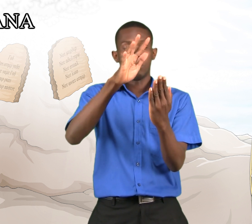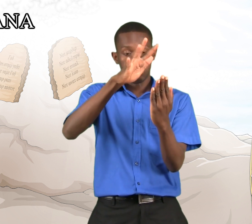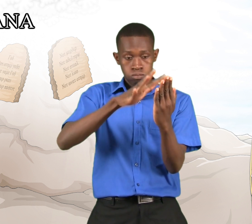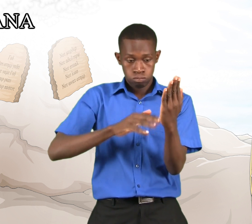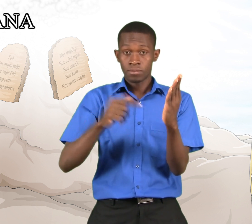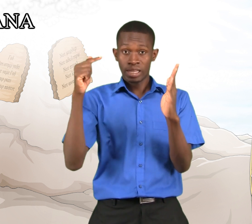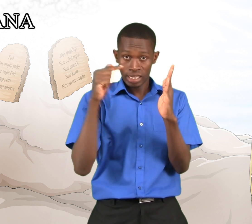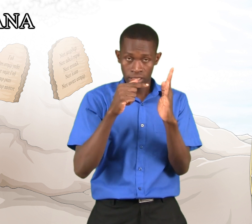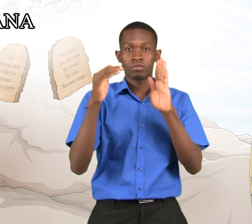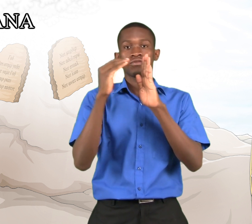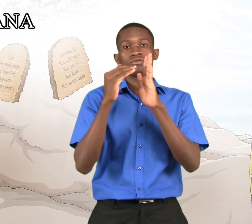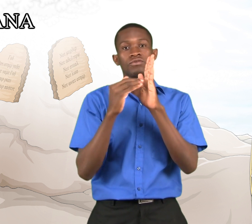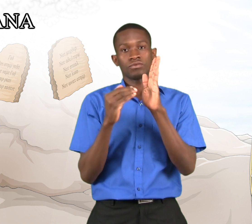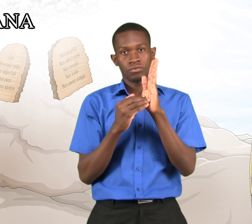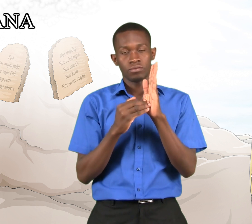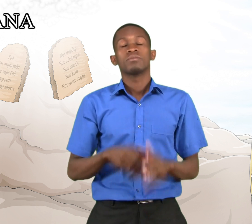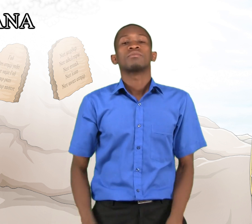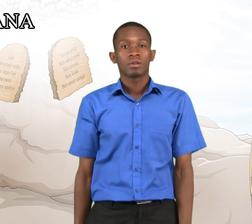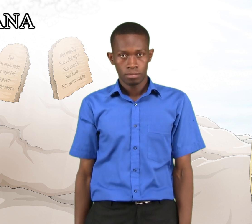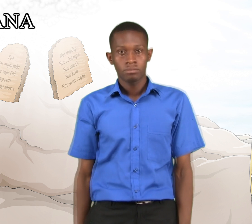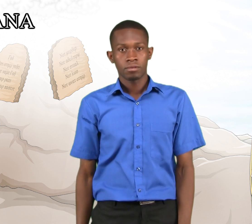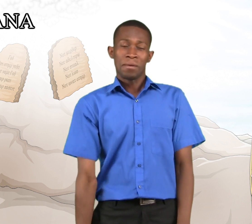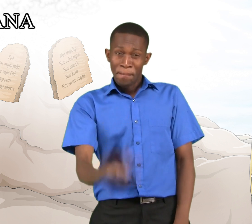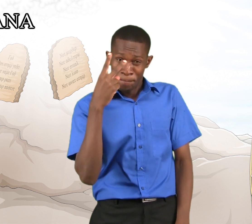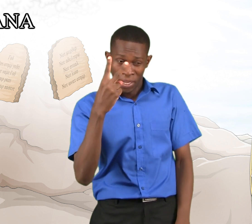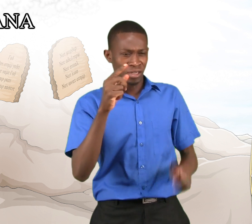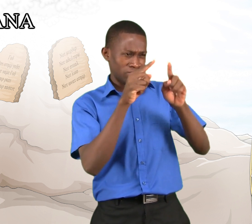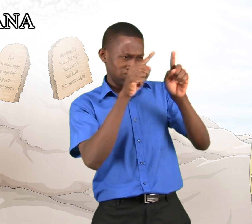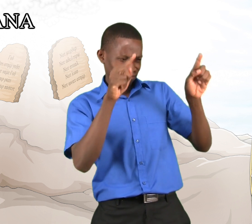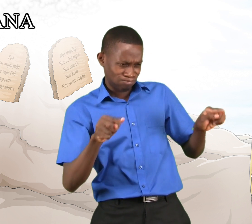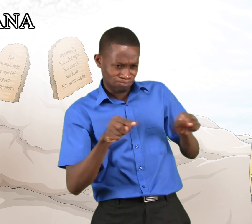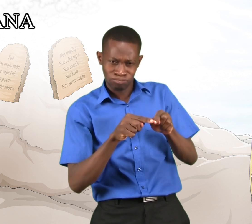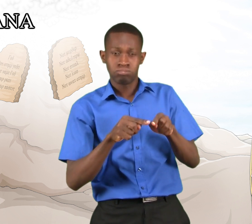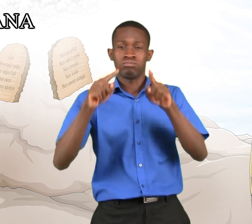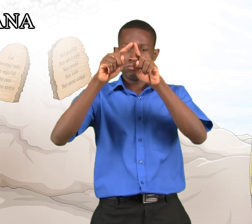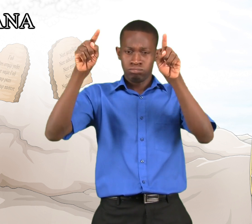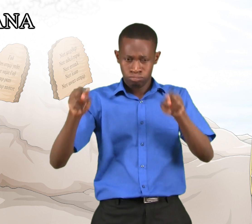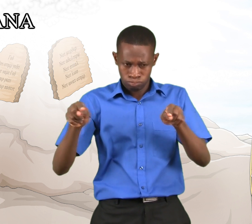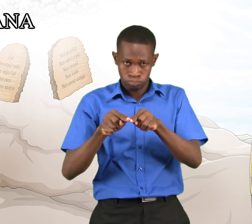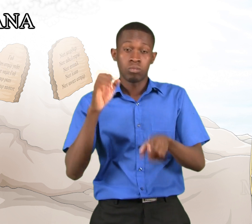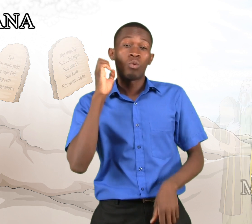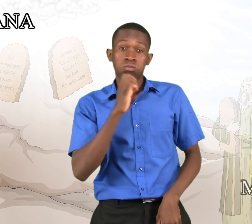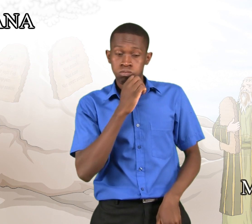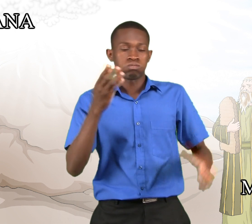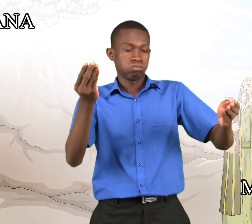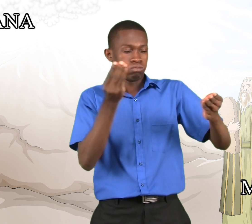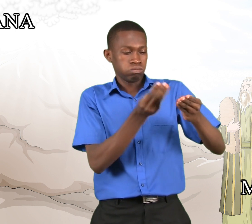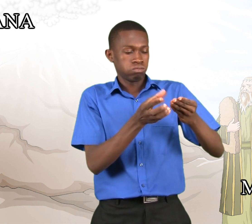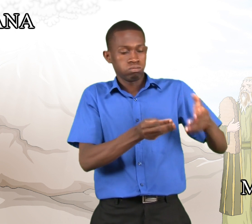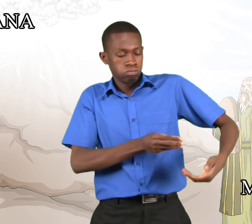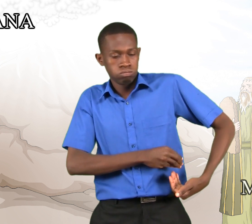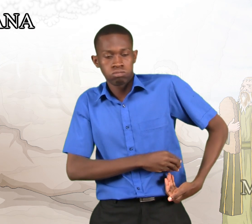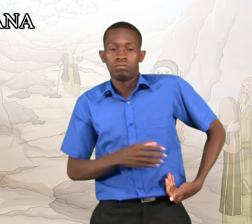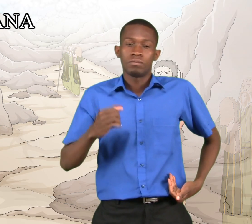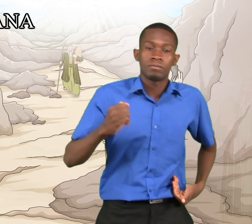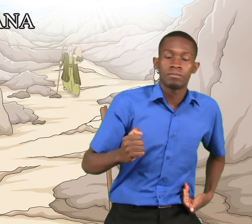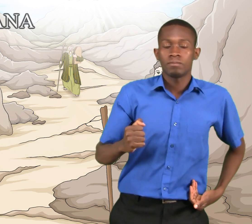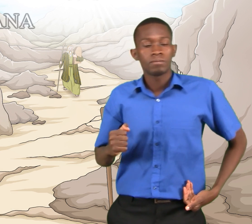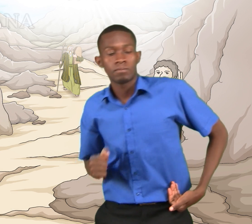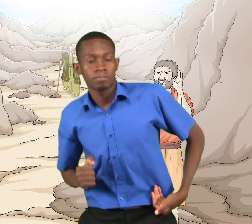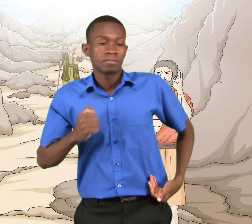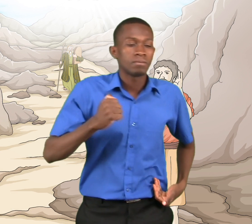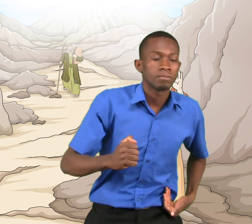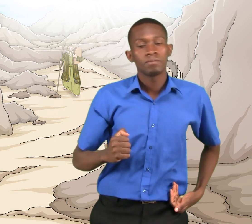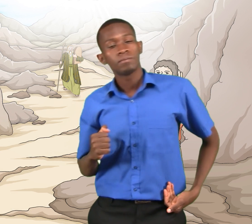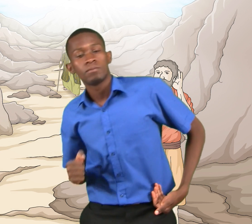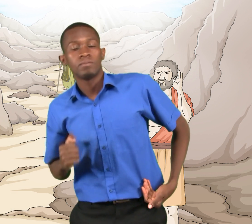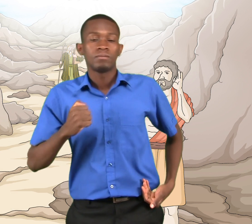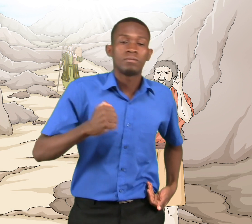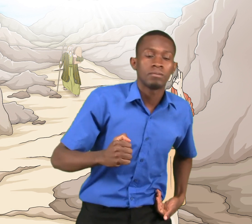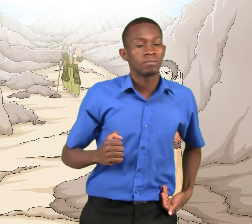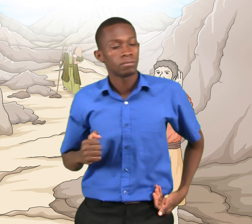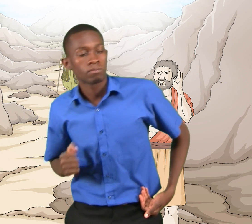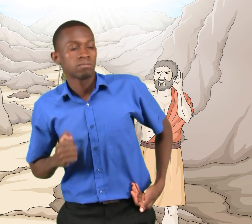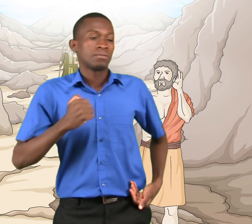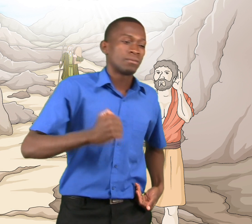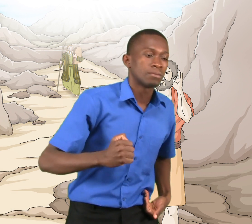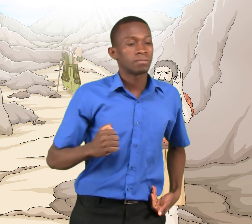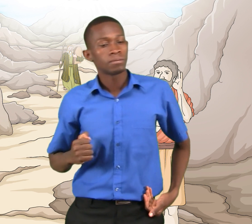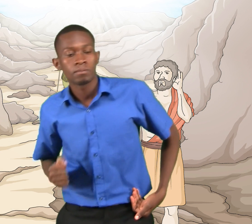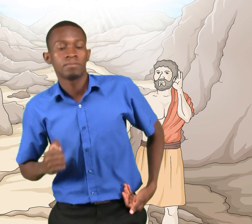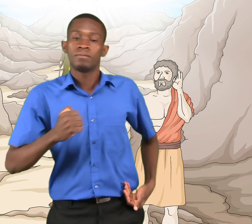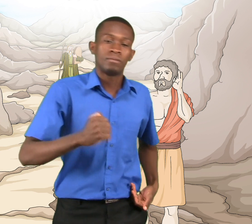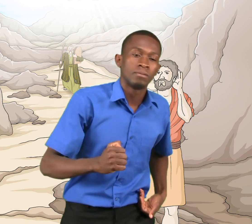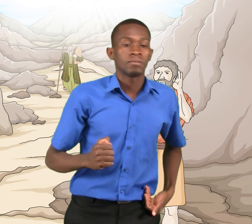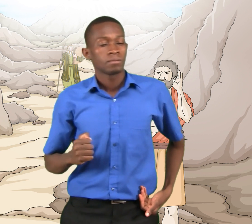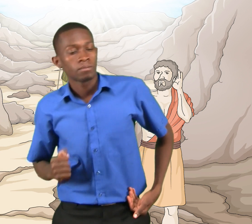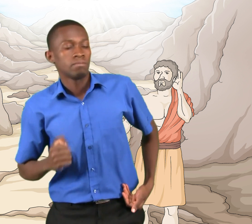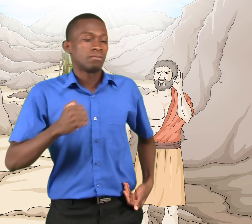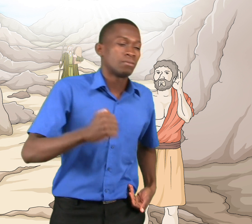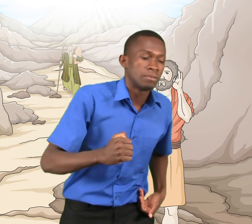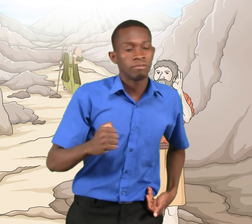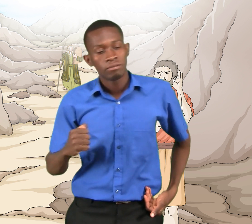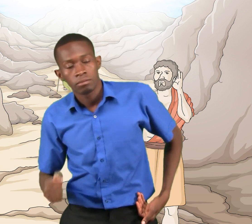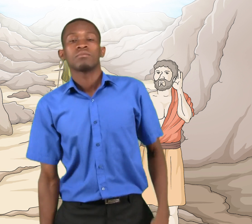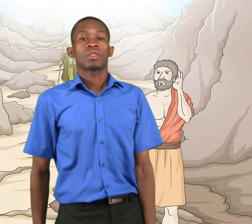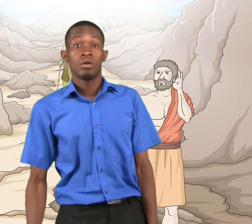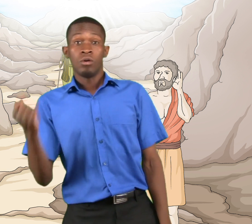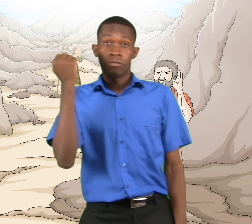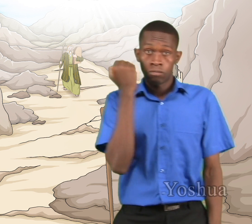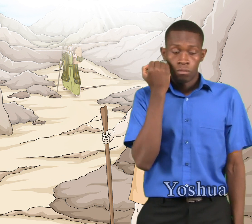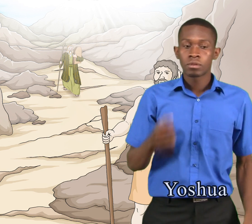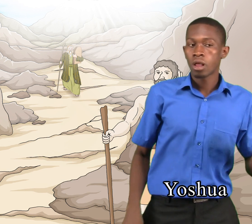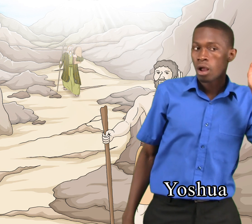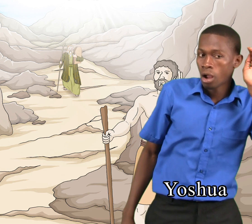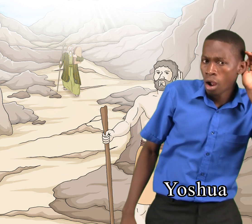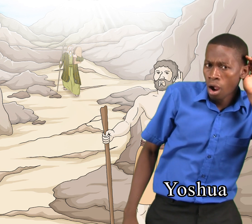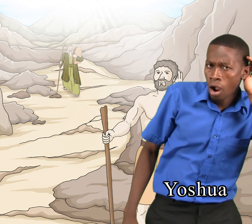The tablets were the work of God, and the writing was the writing of God, engraved on the tablets.